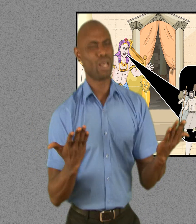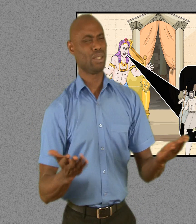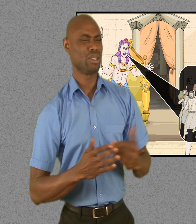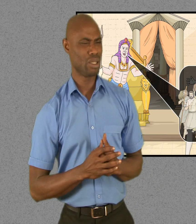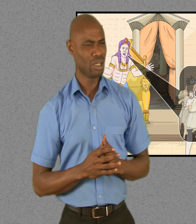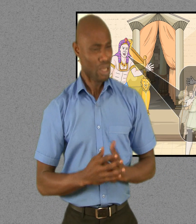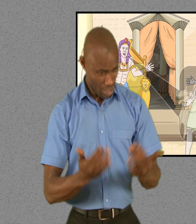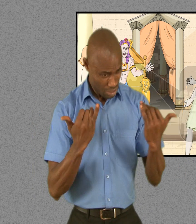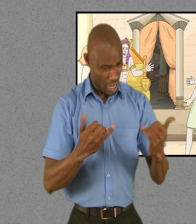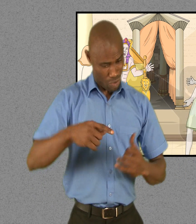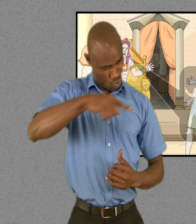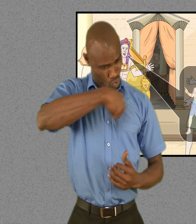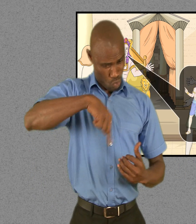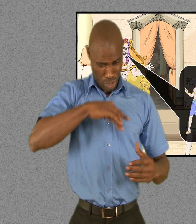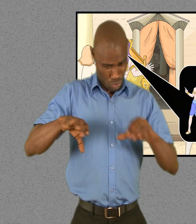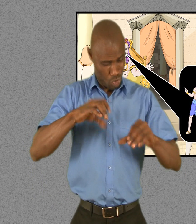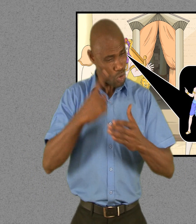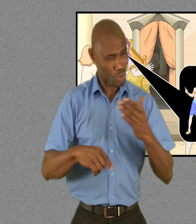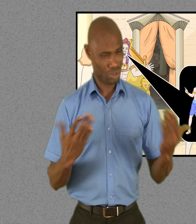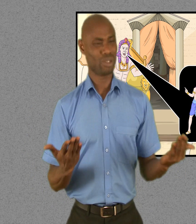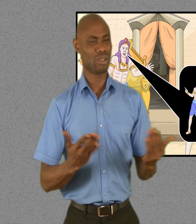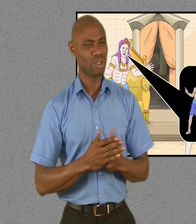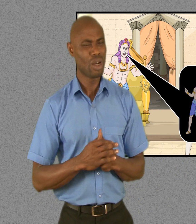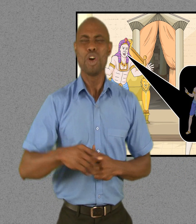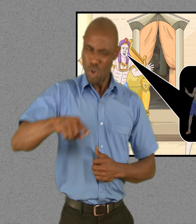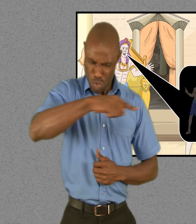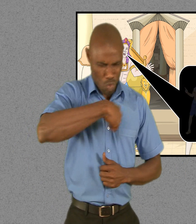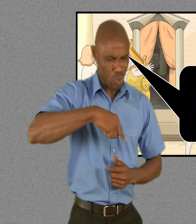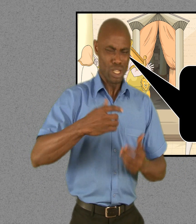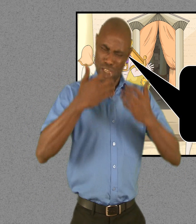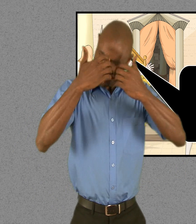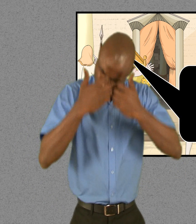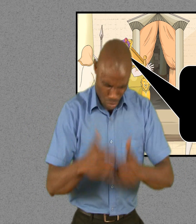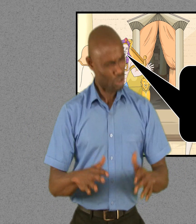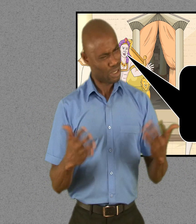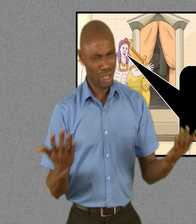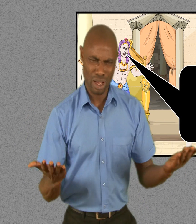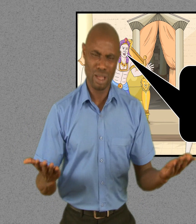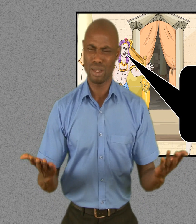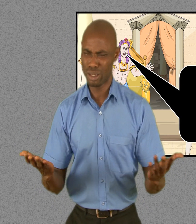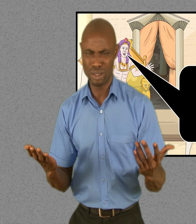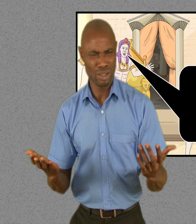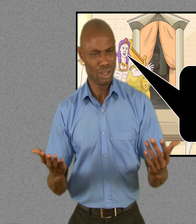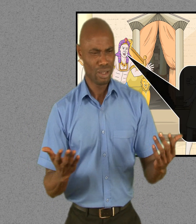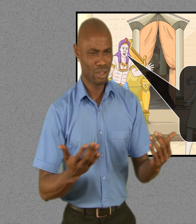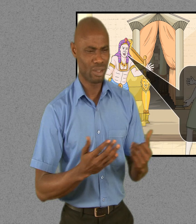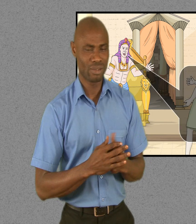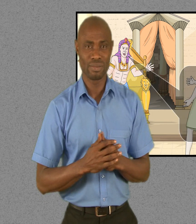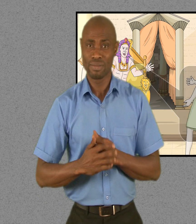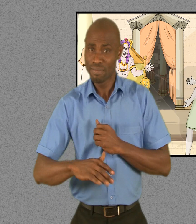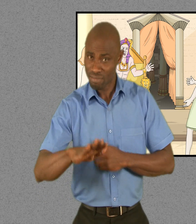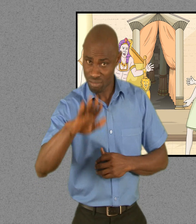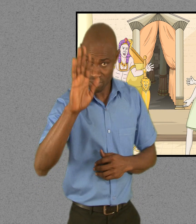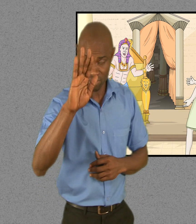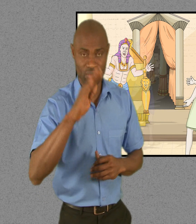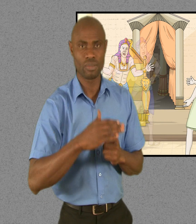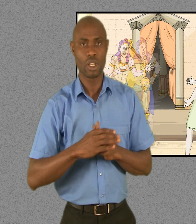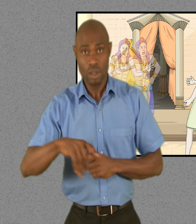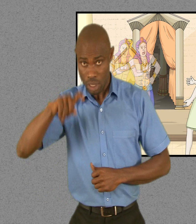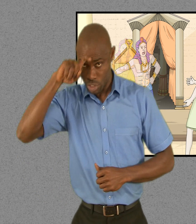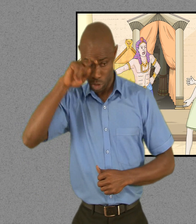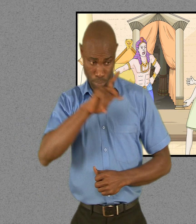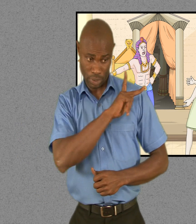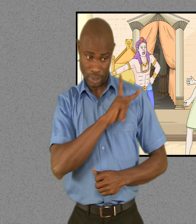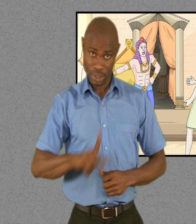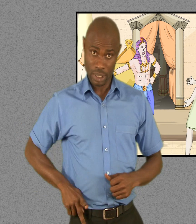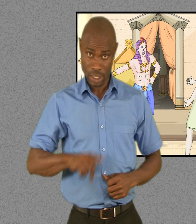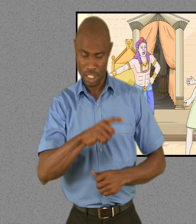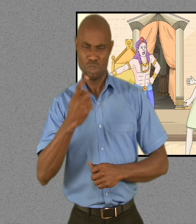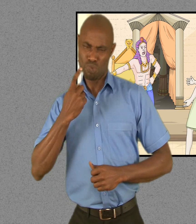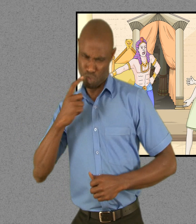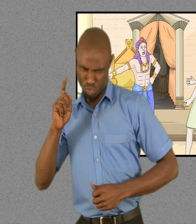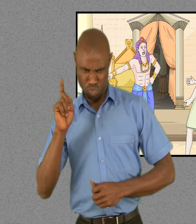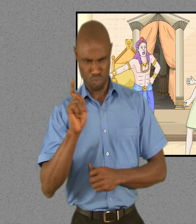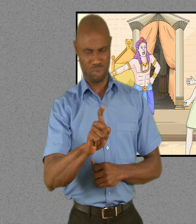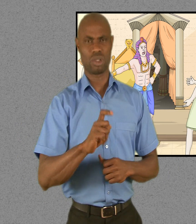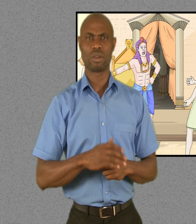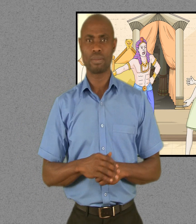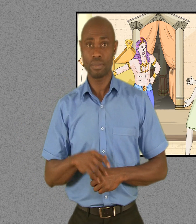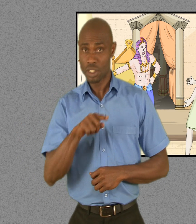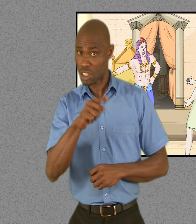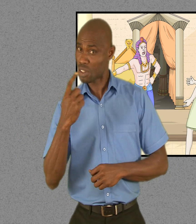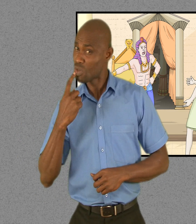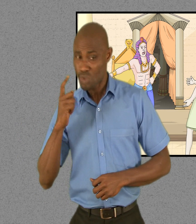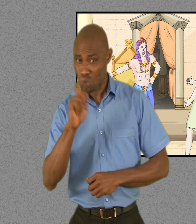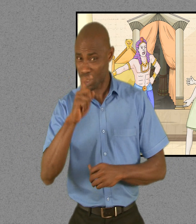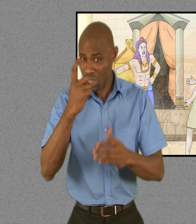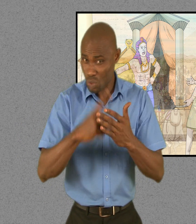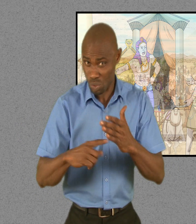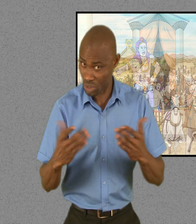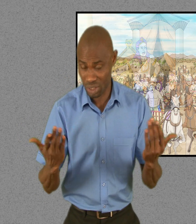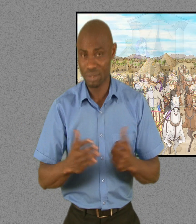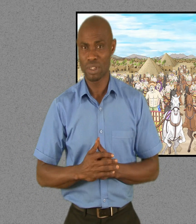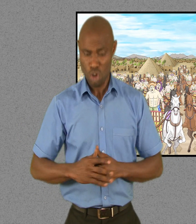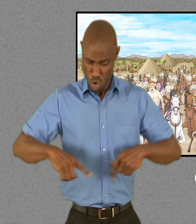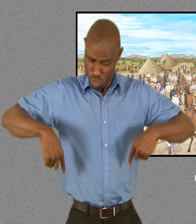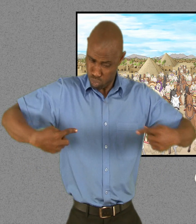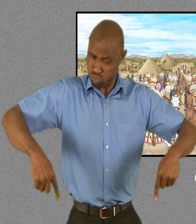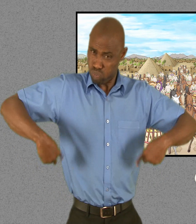We have released Israel from serving us.”